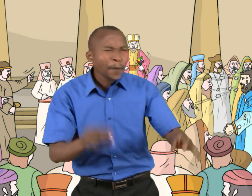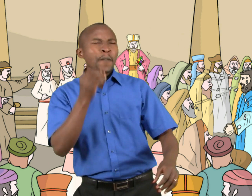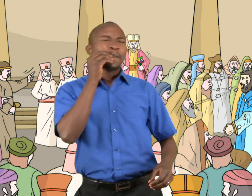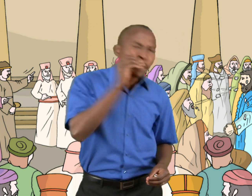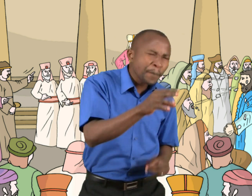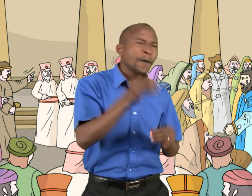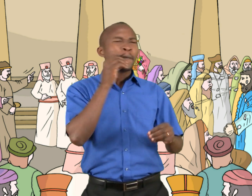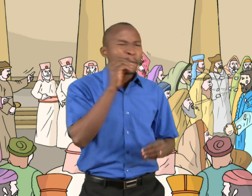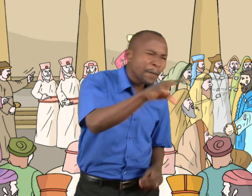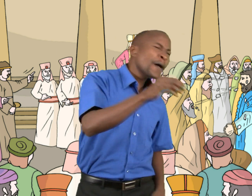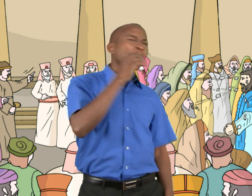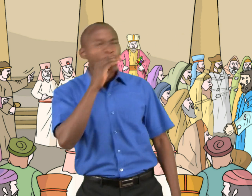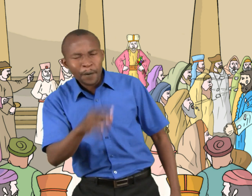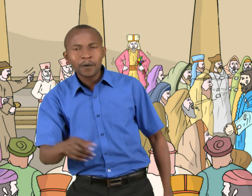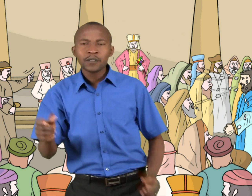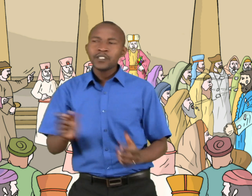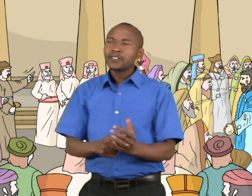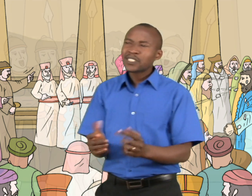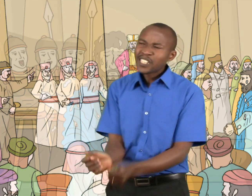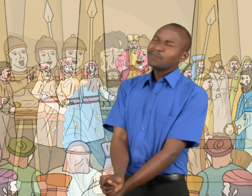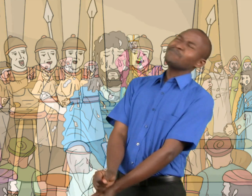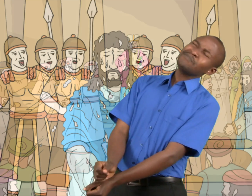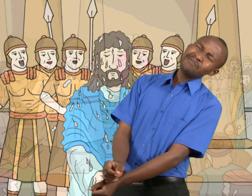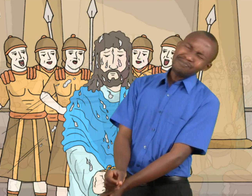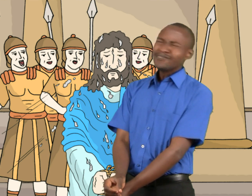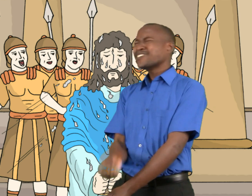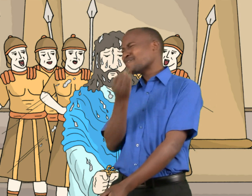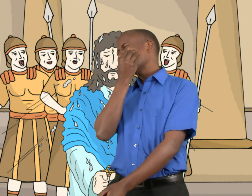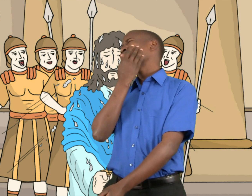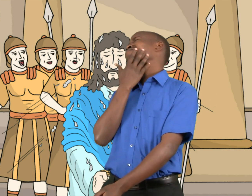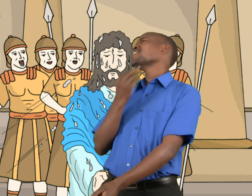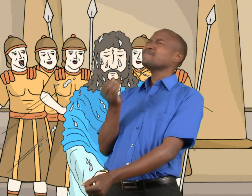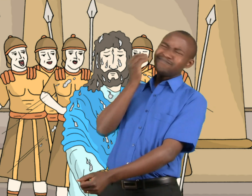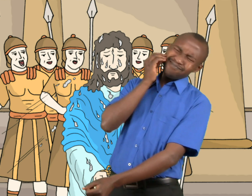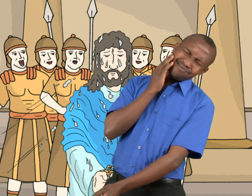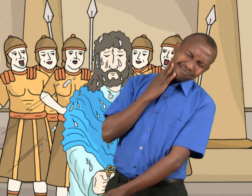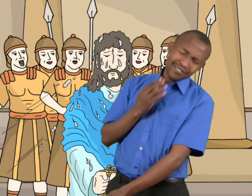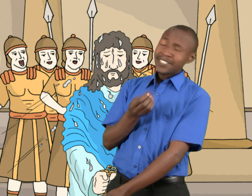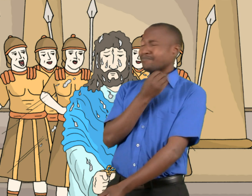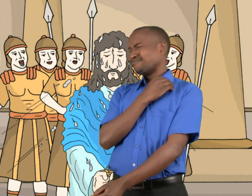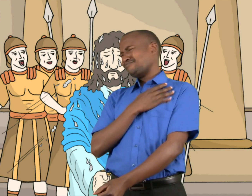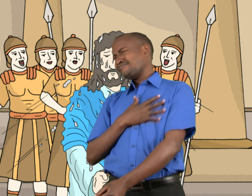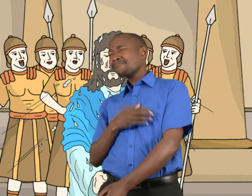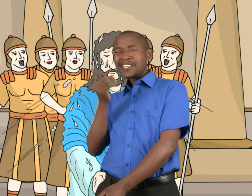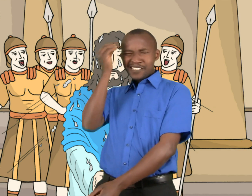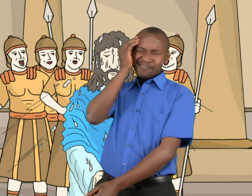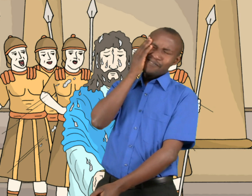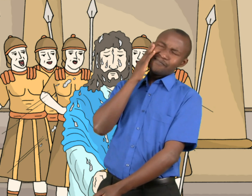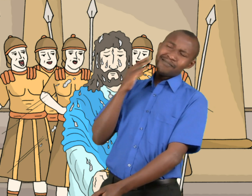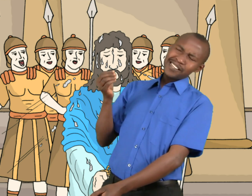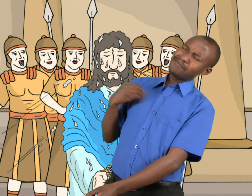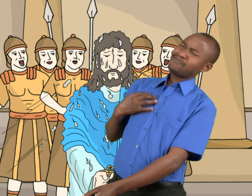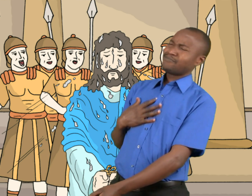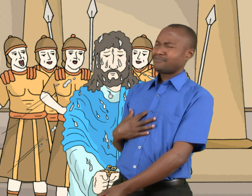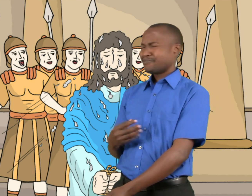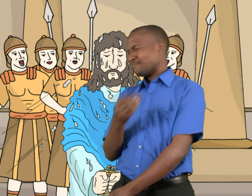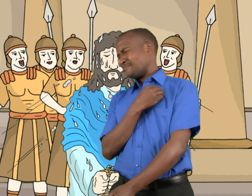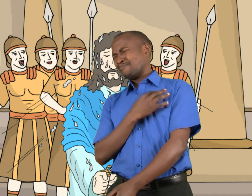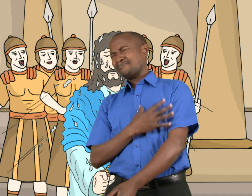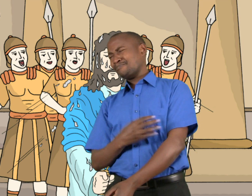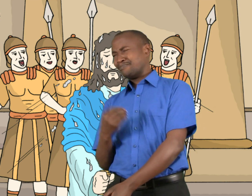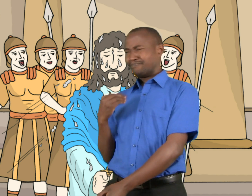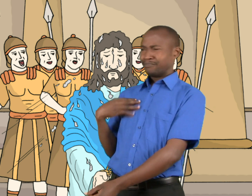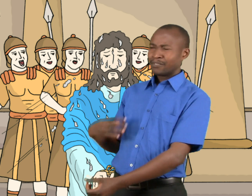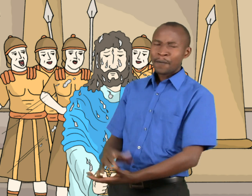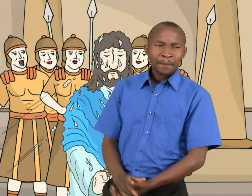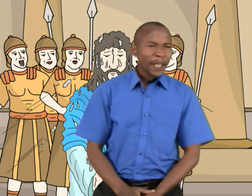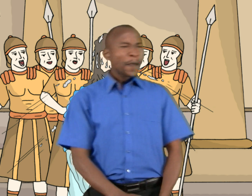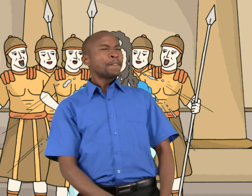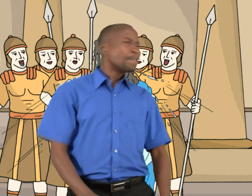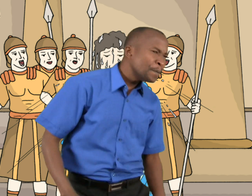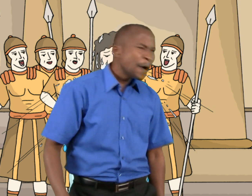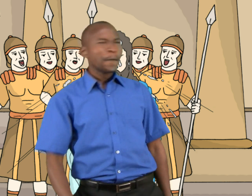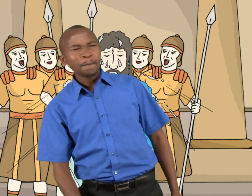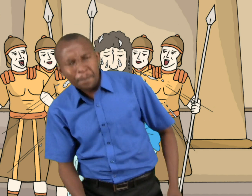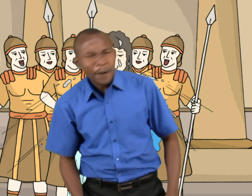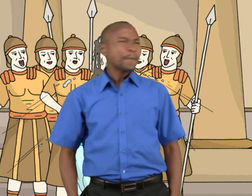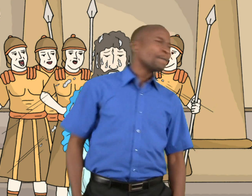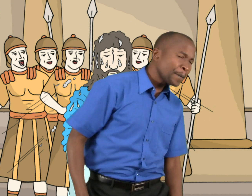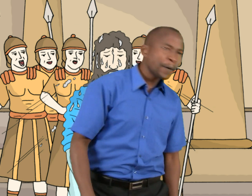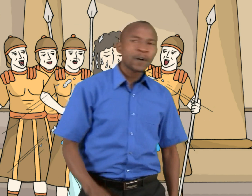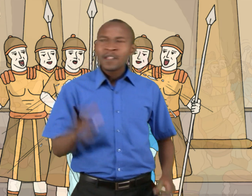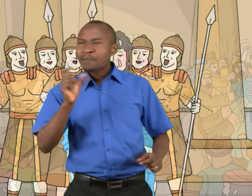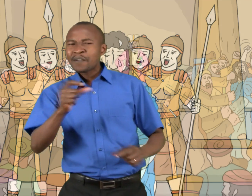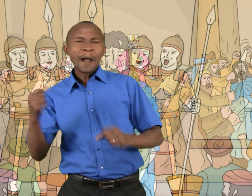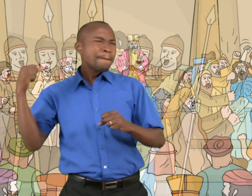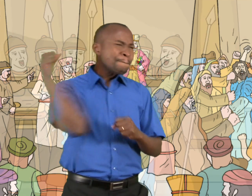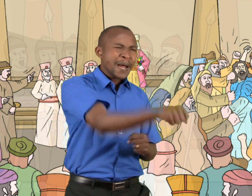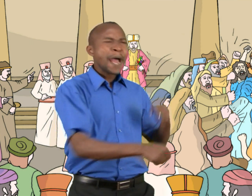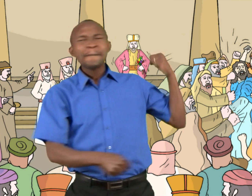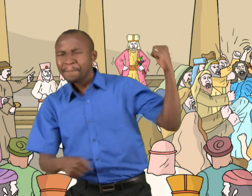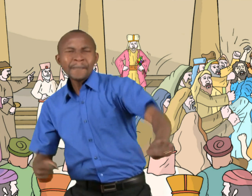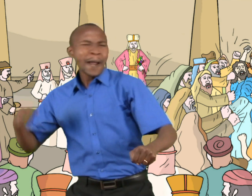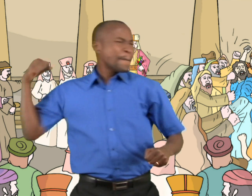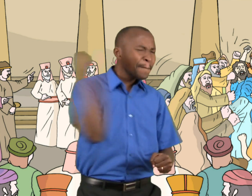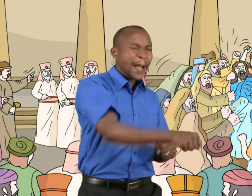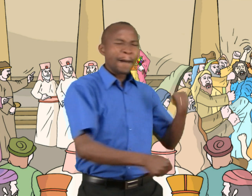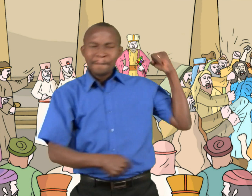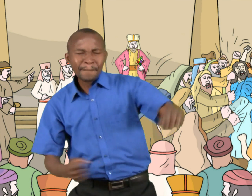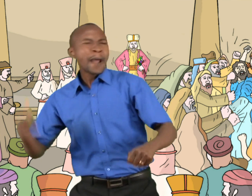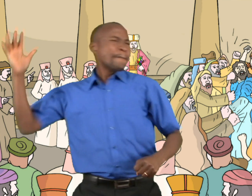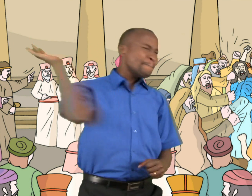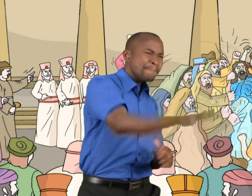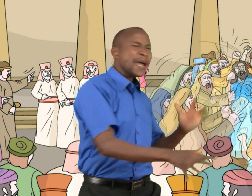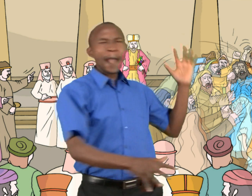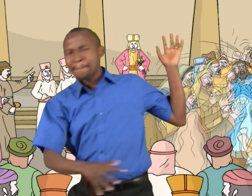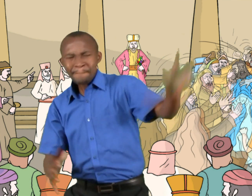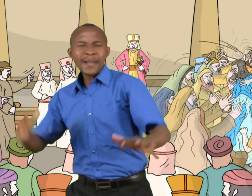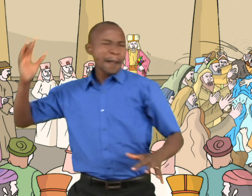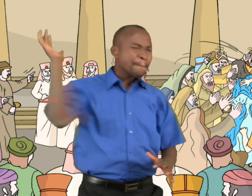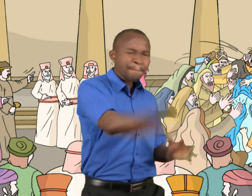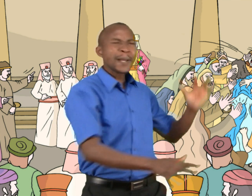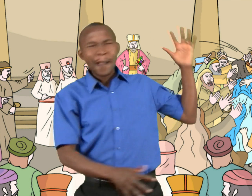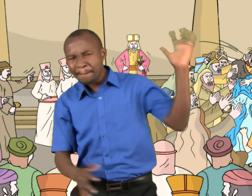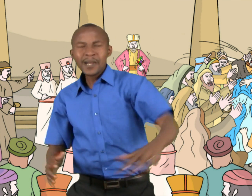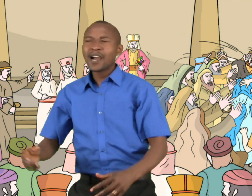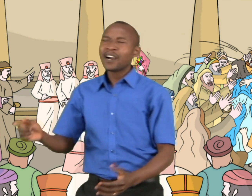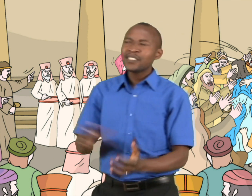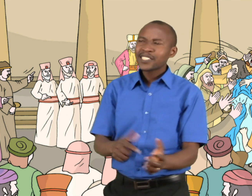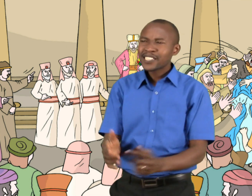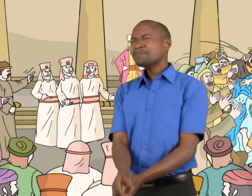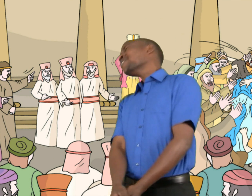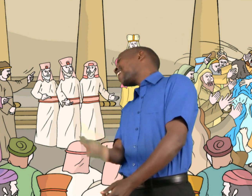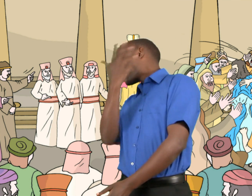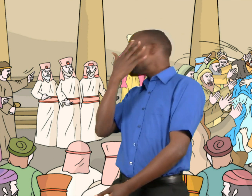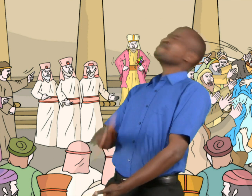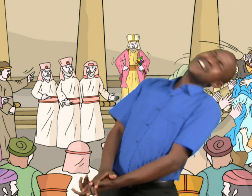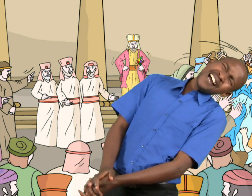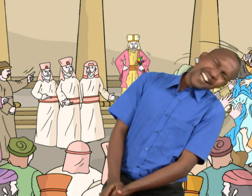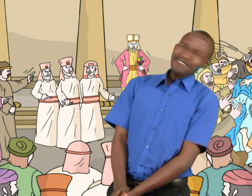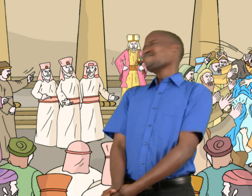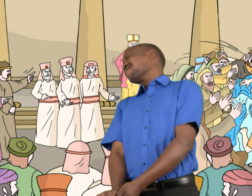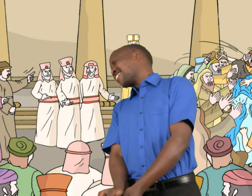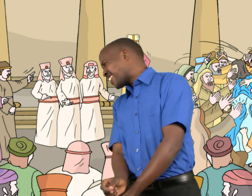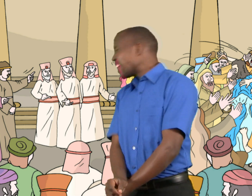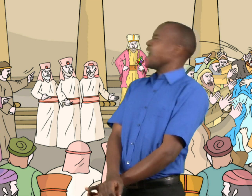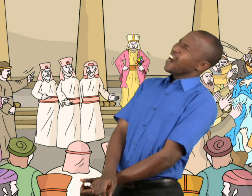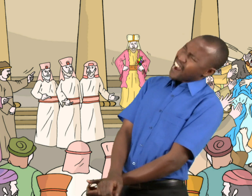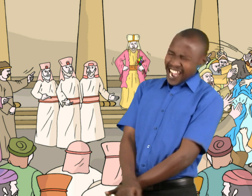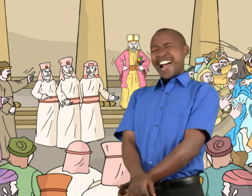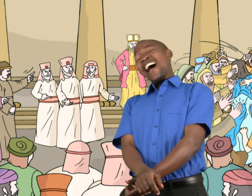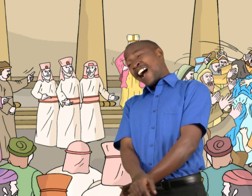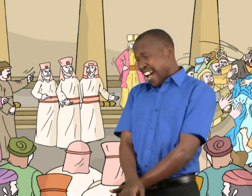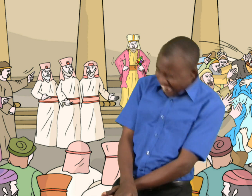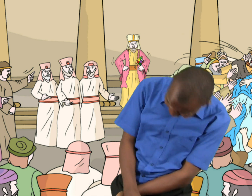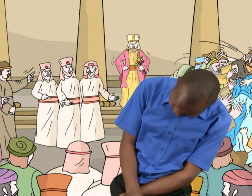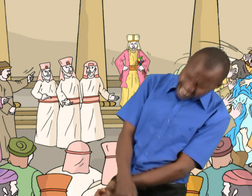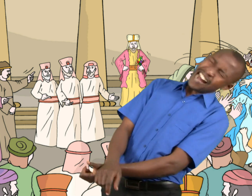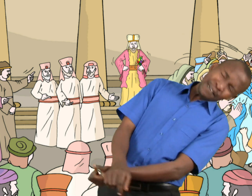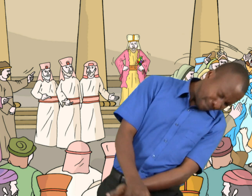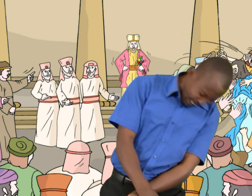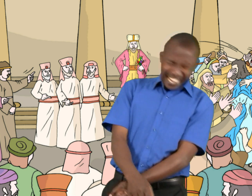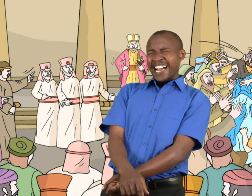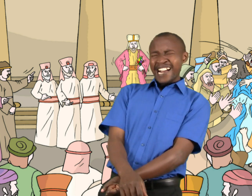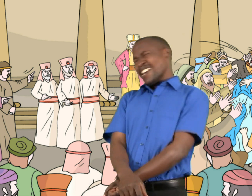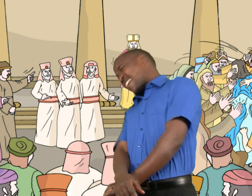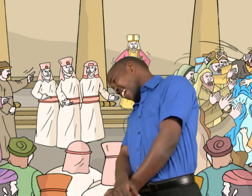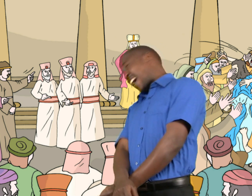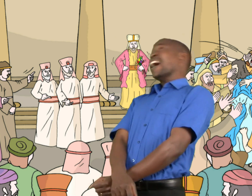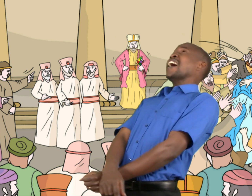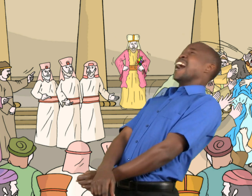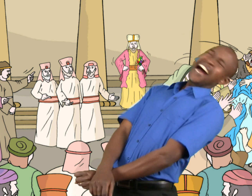Then they spit in His face and struck Him.